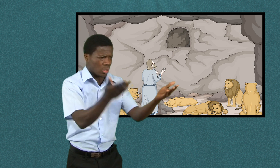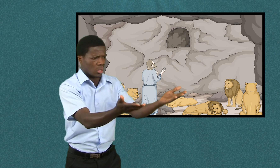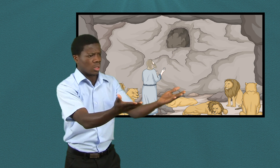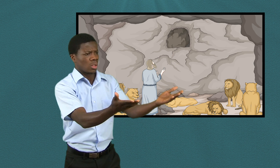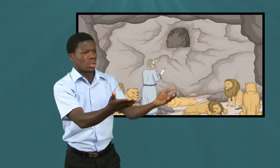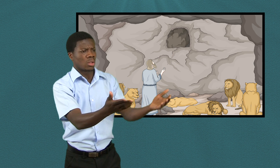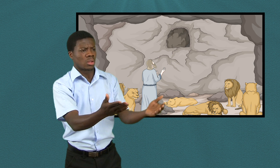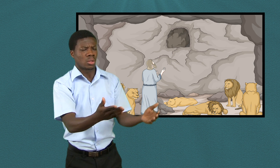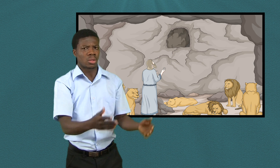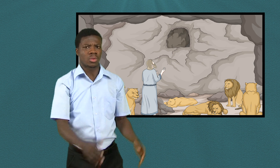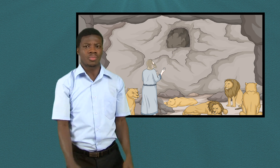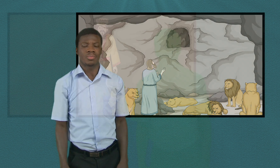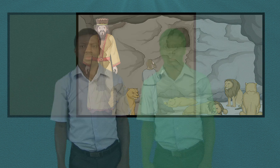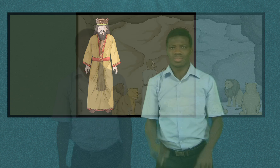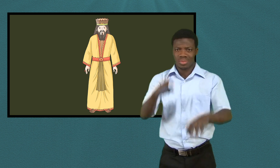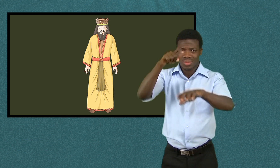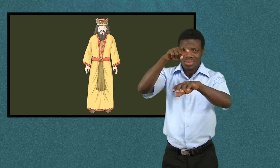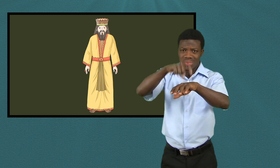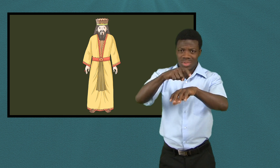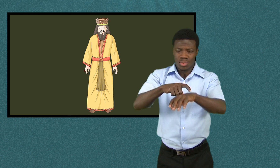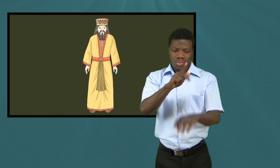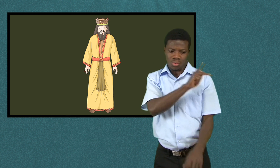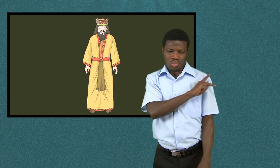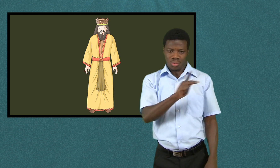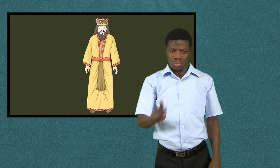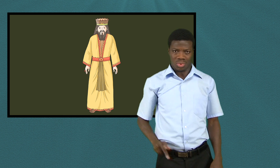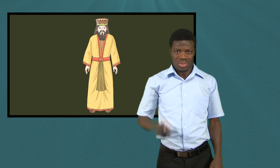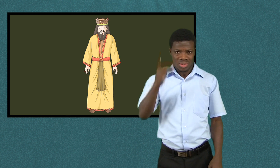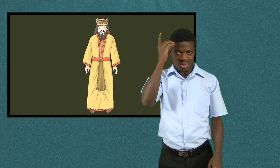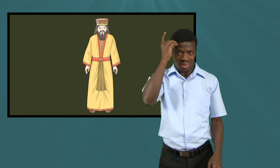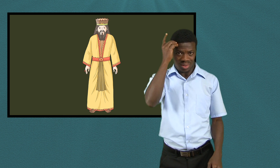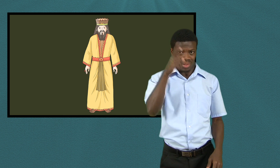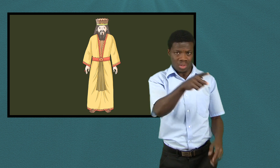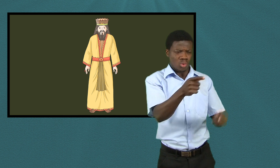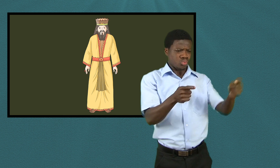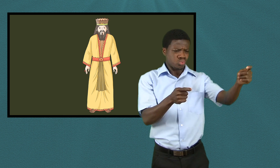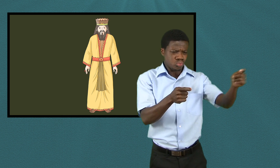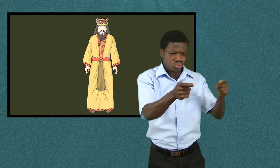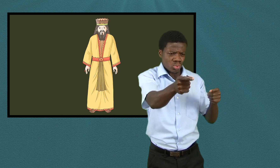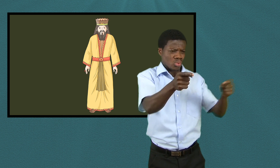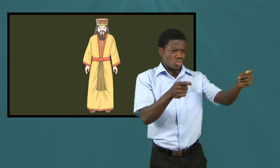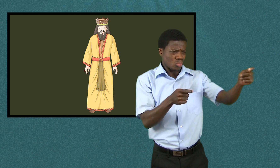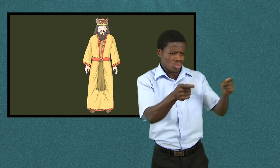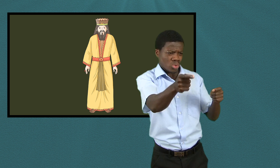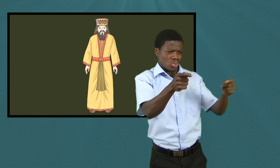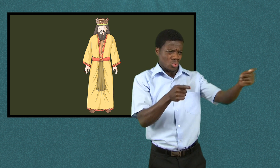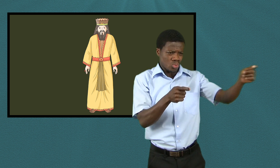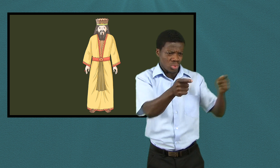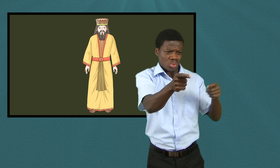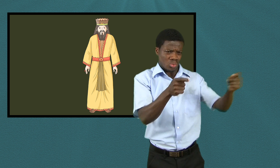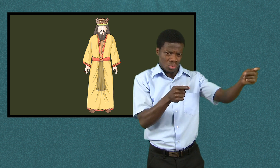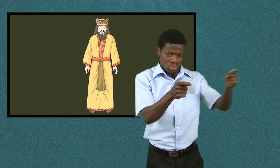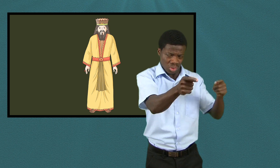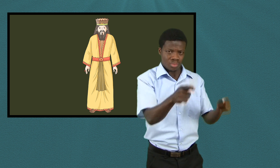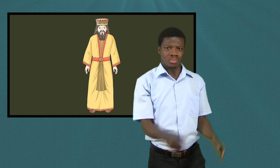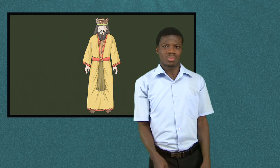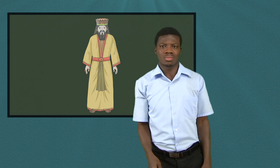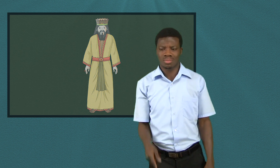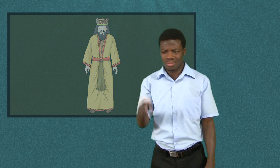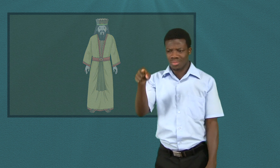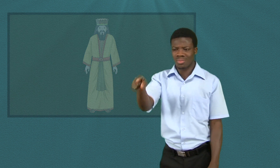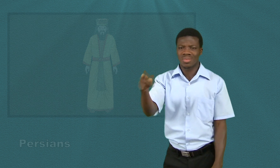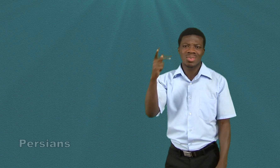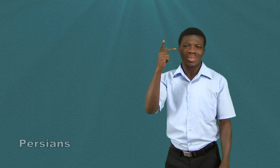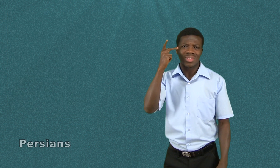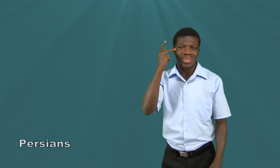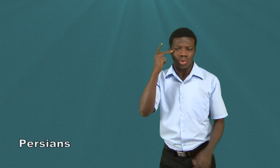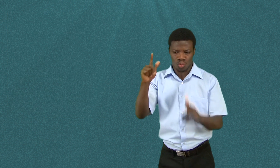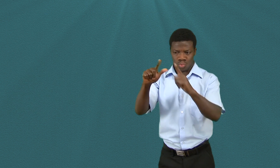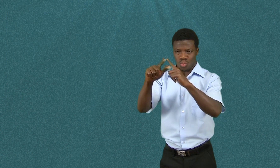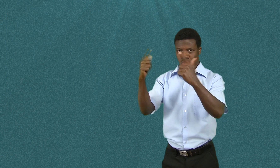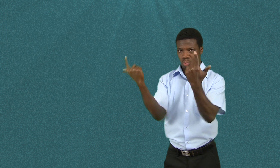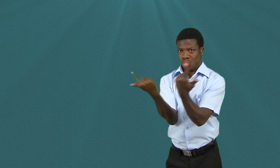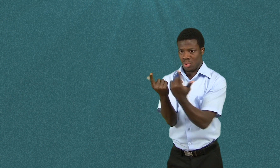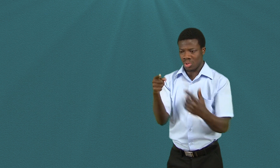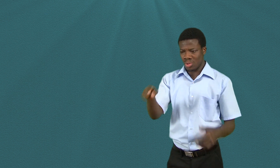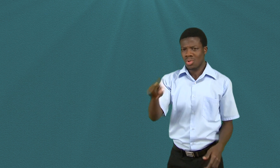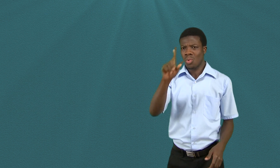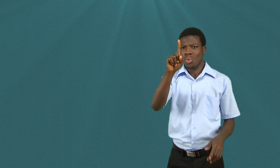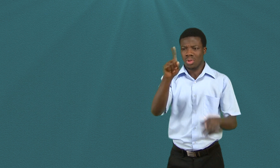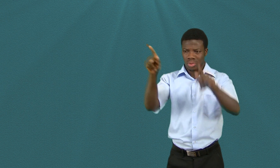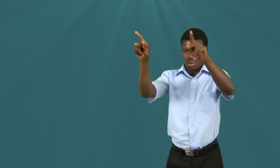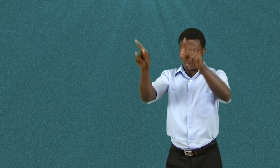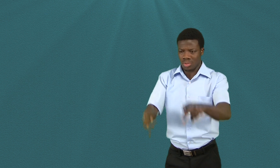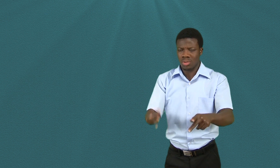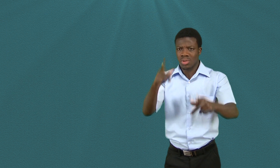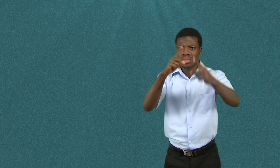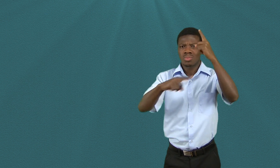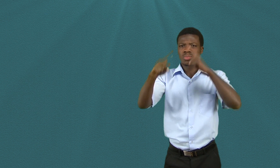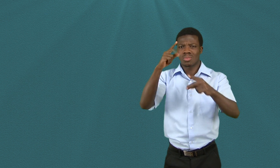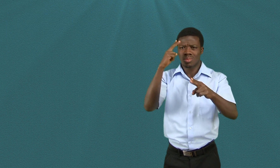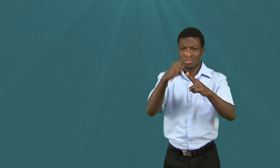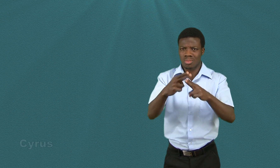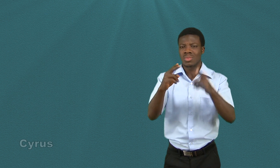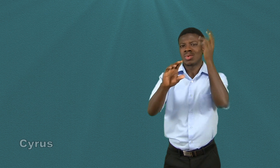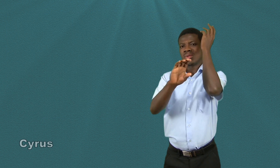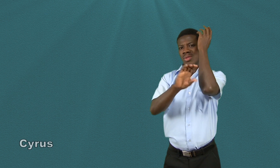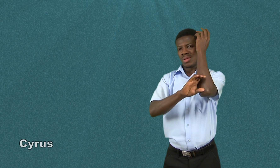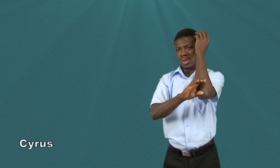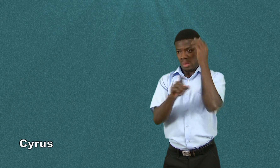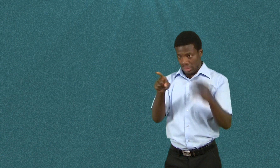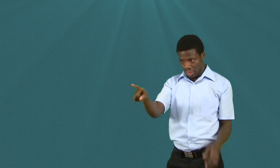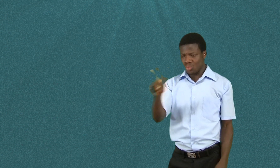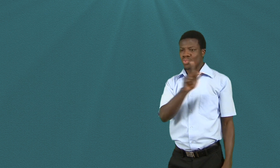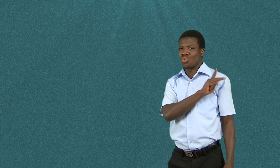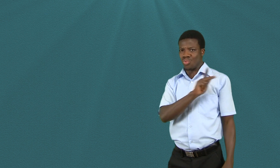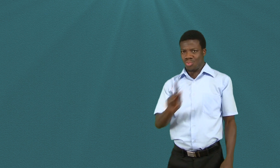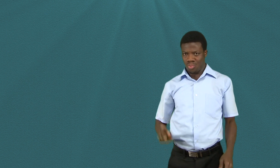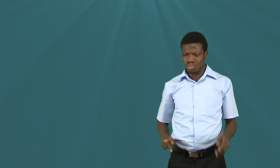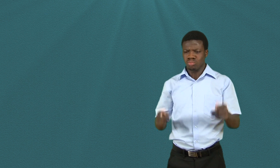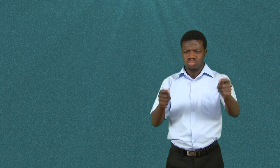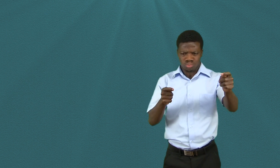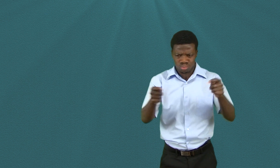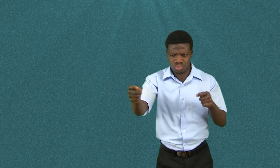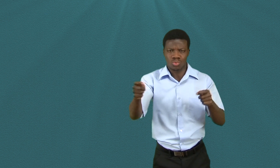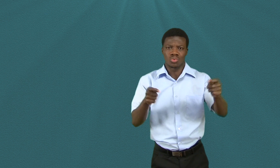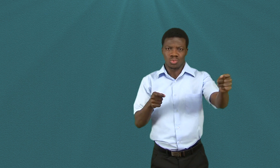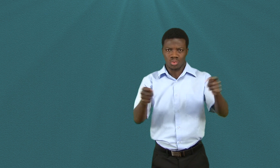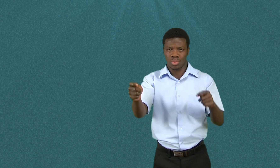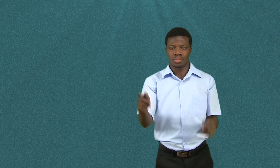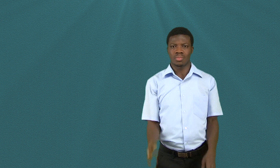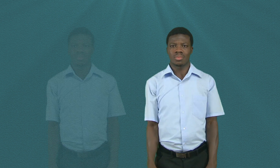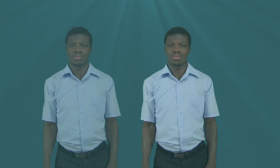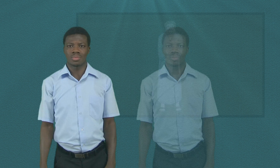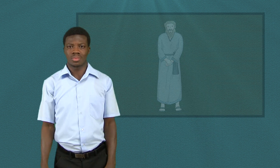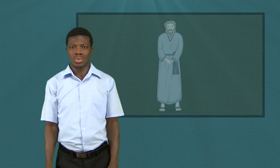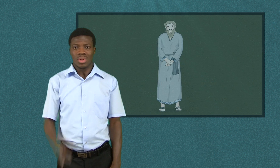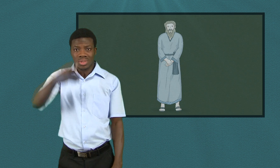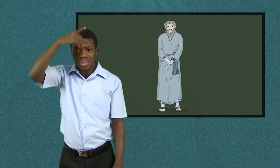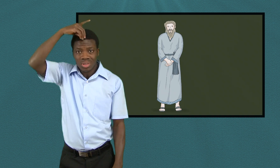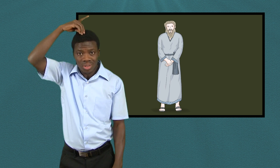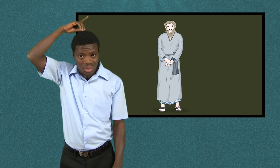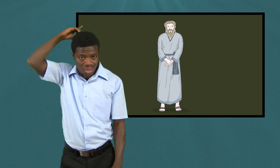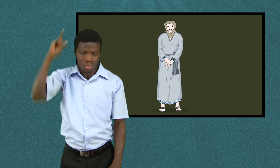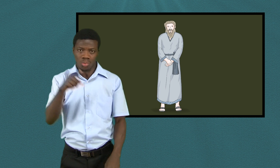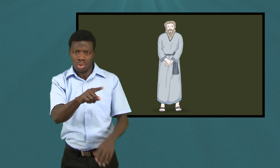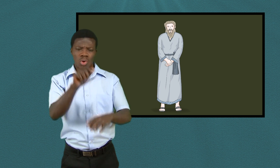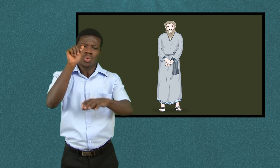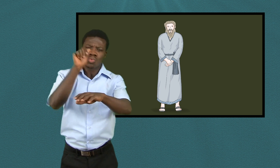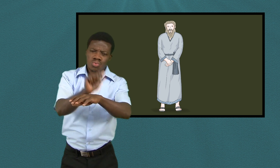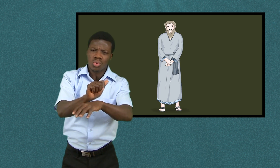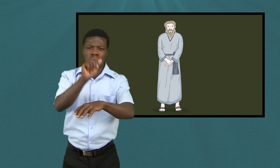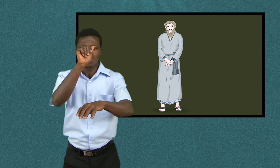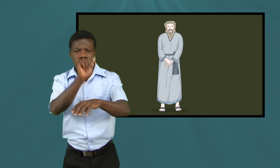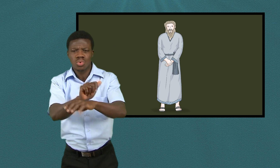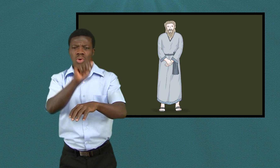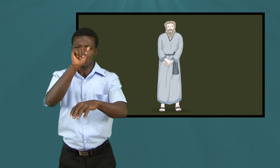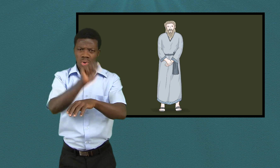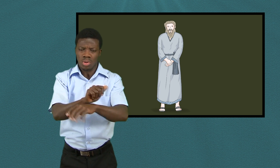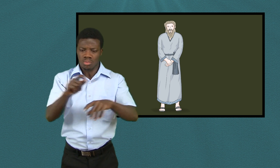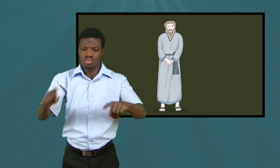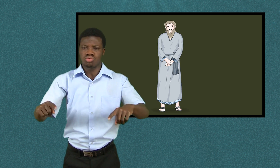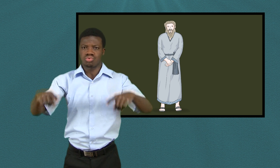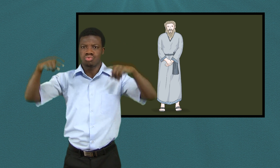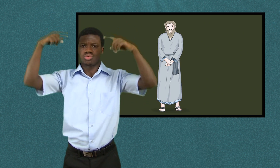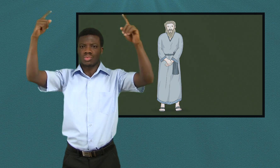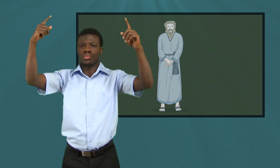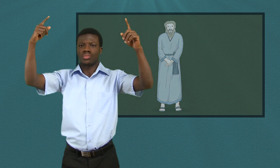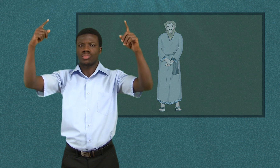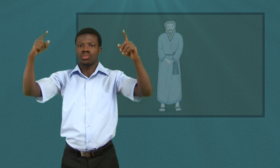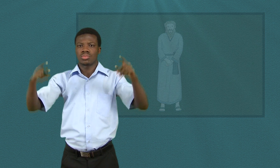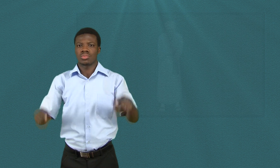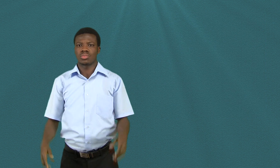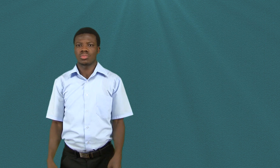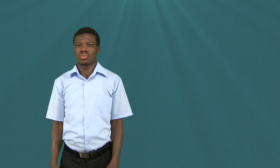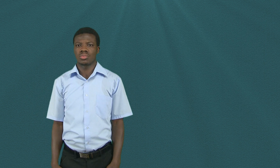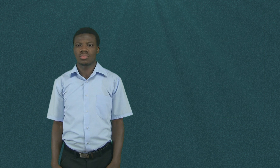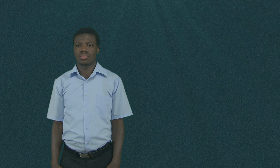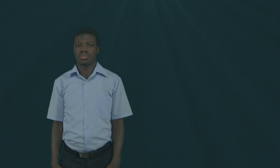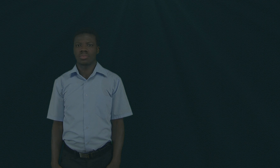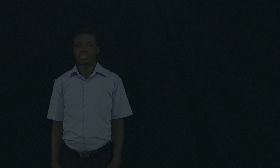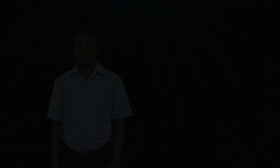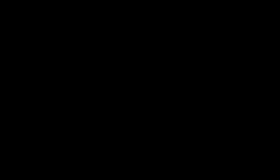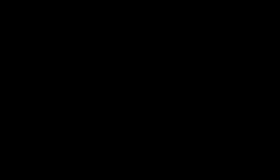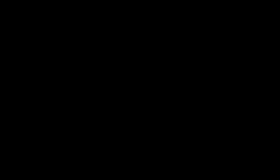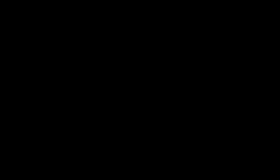So Daniel prospered during the reign of Darius and the reign of Cyrus the Persian.